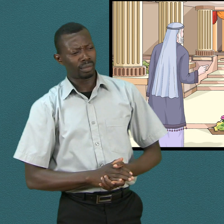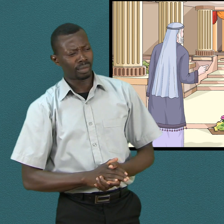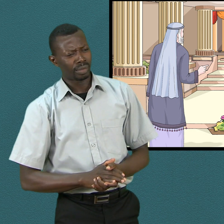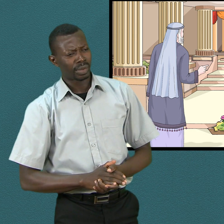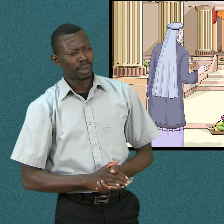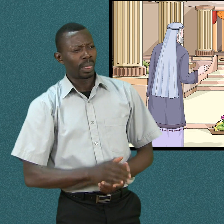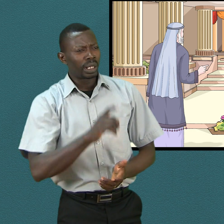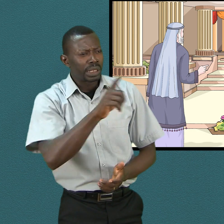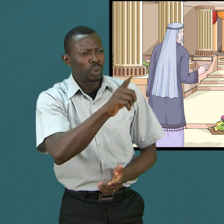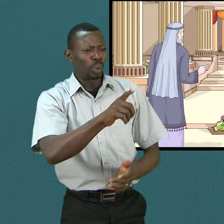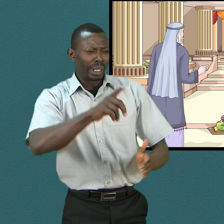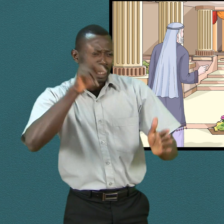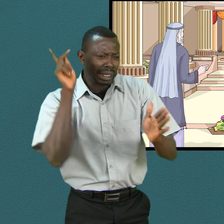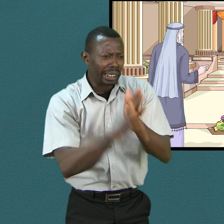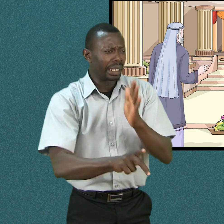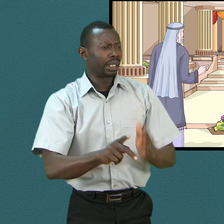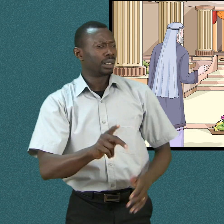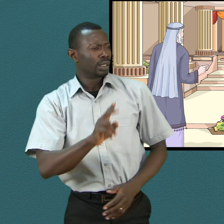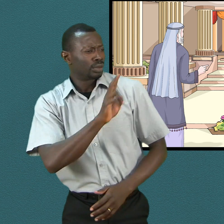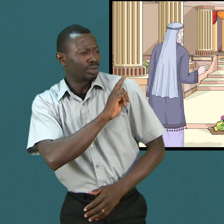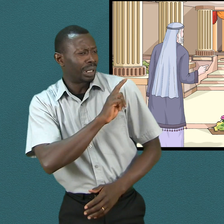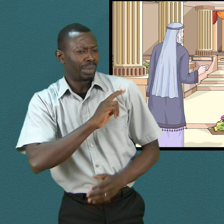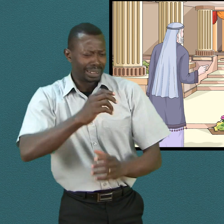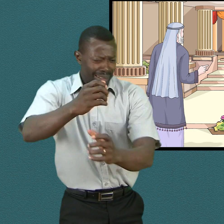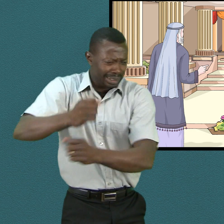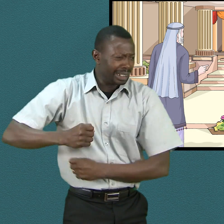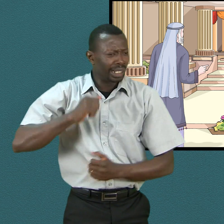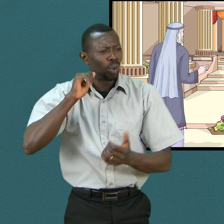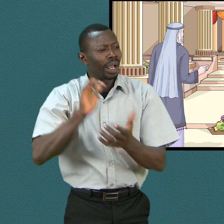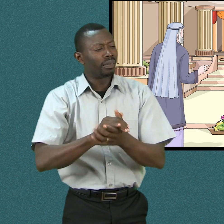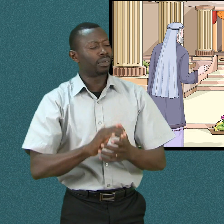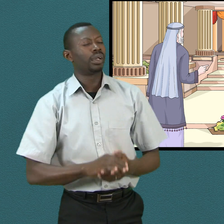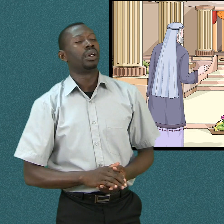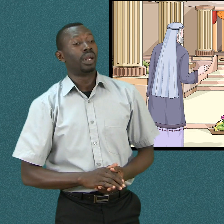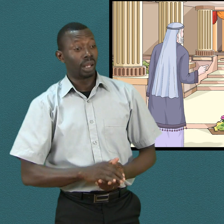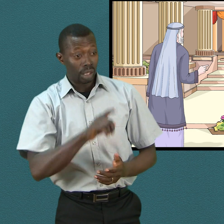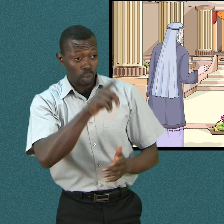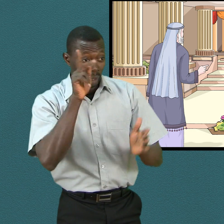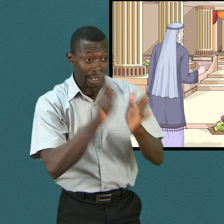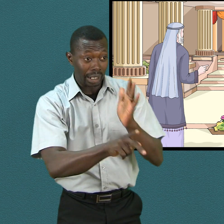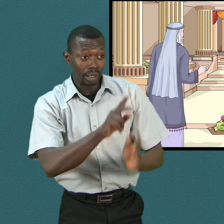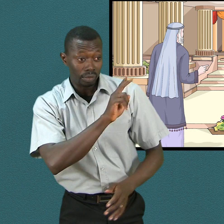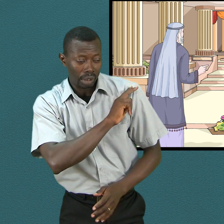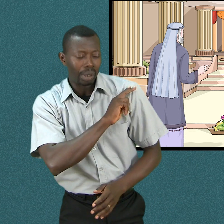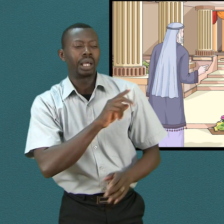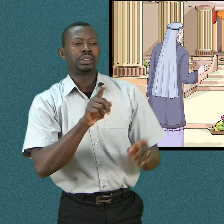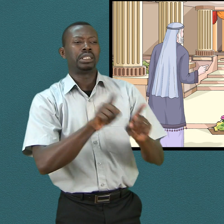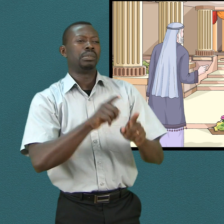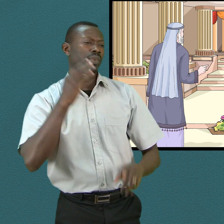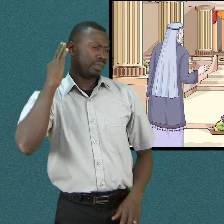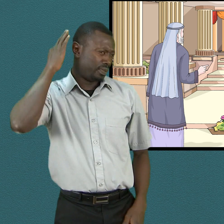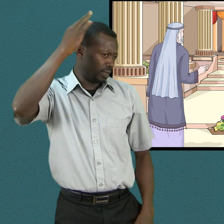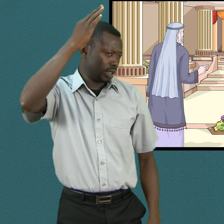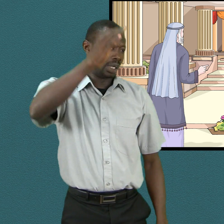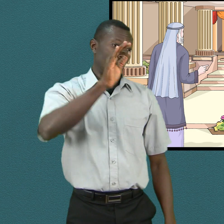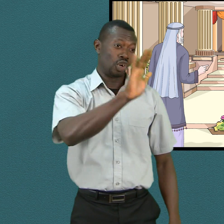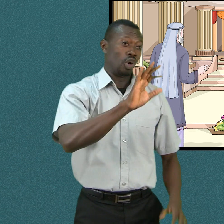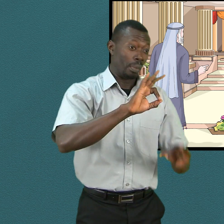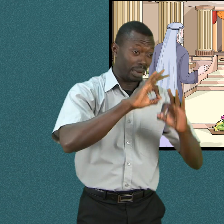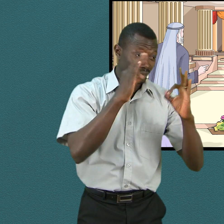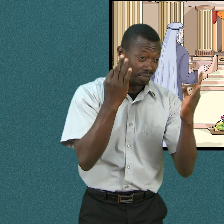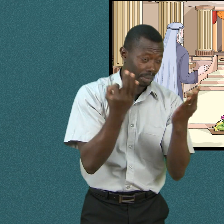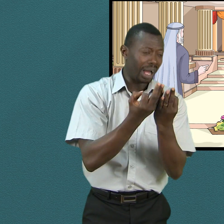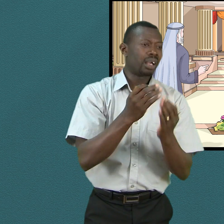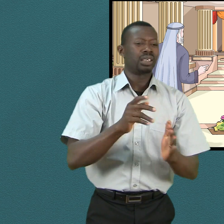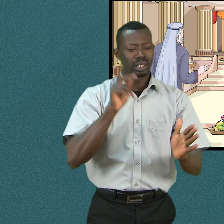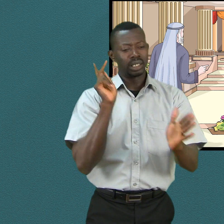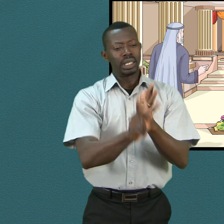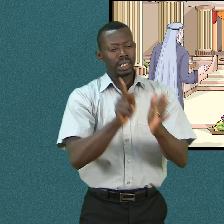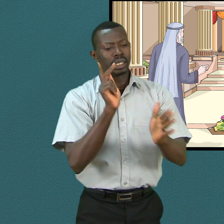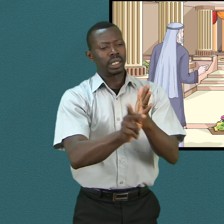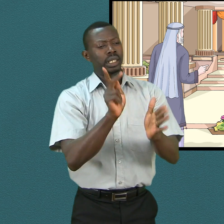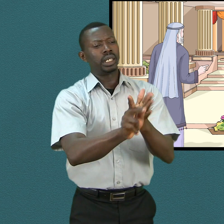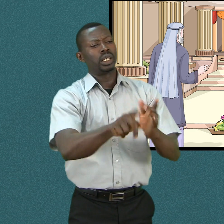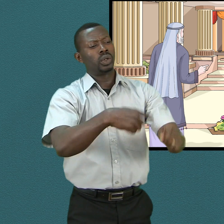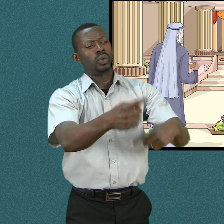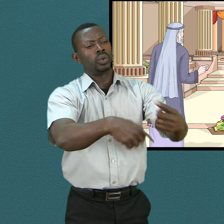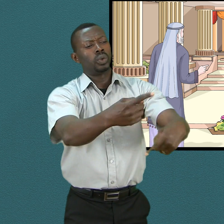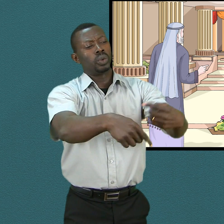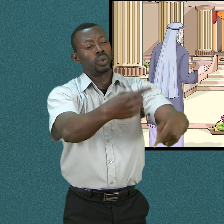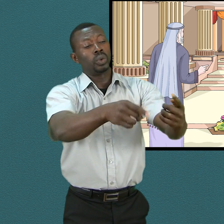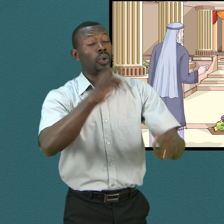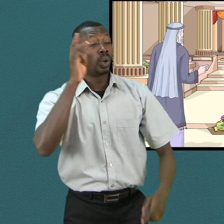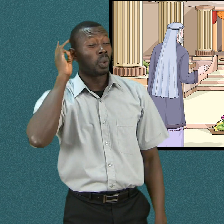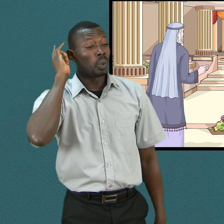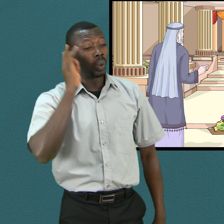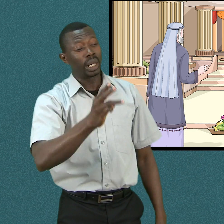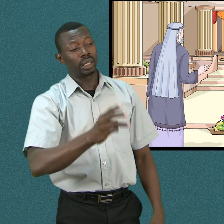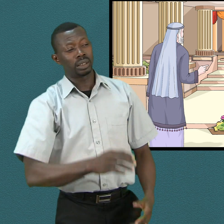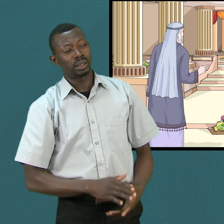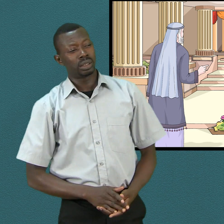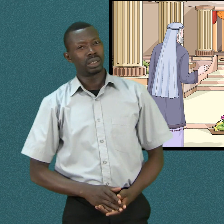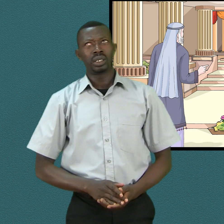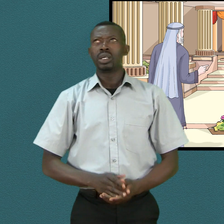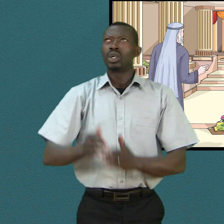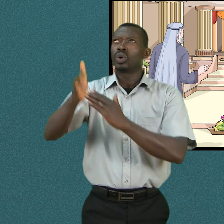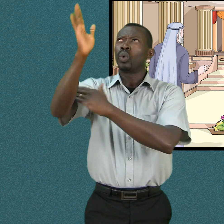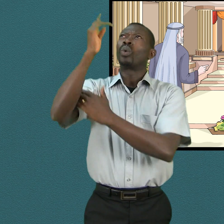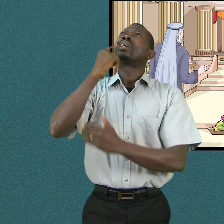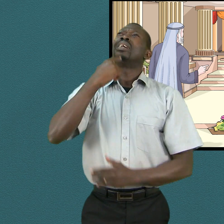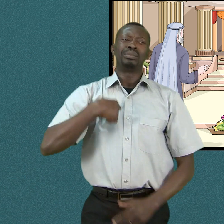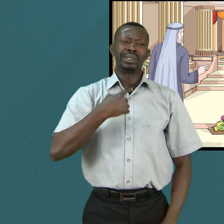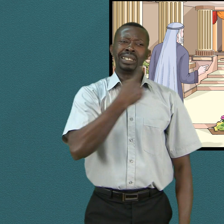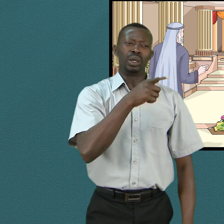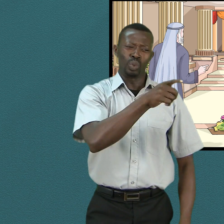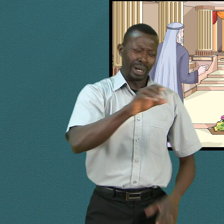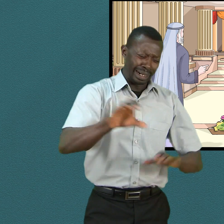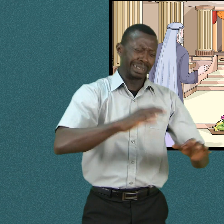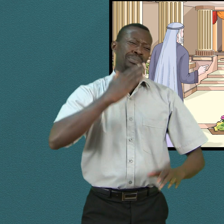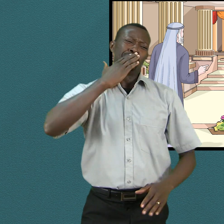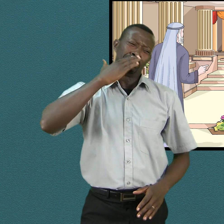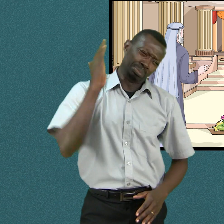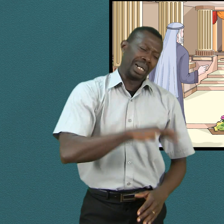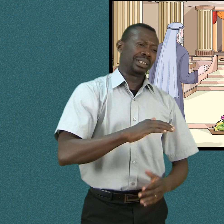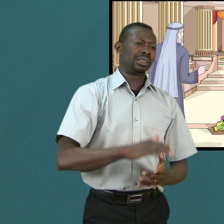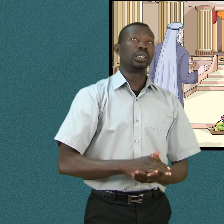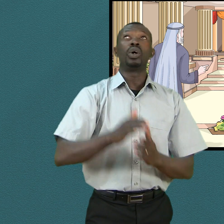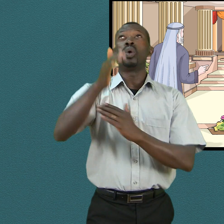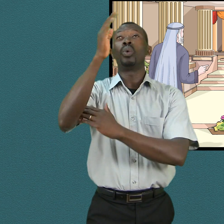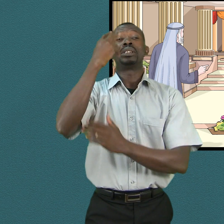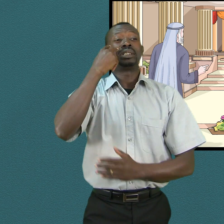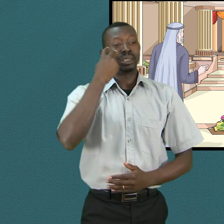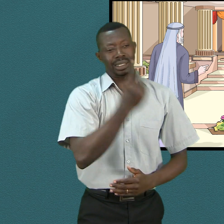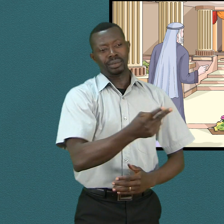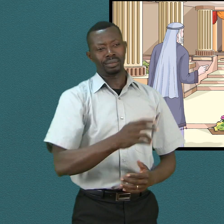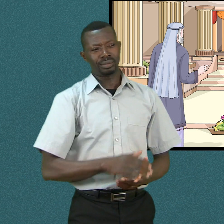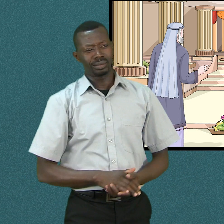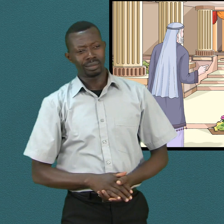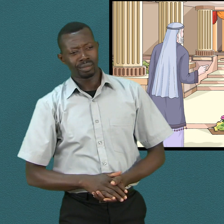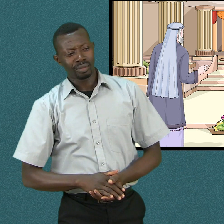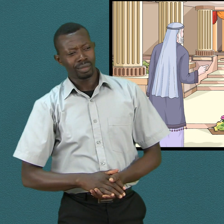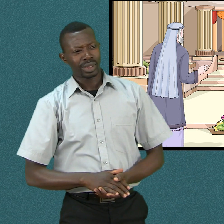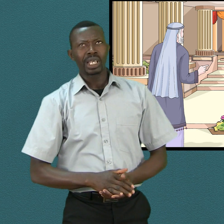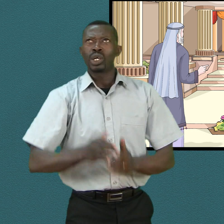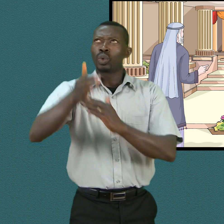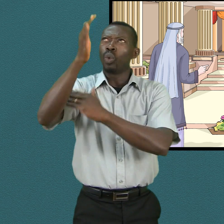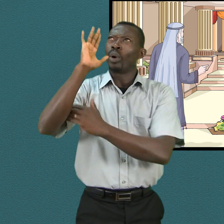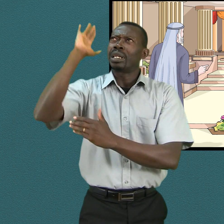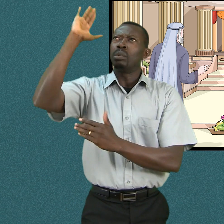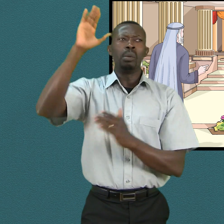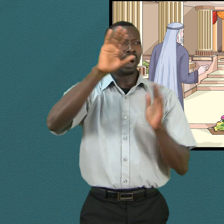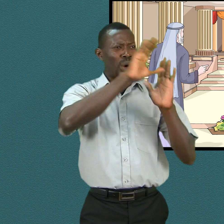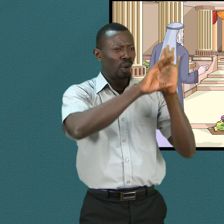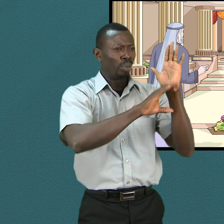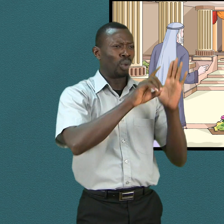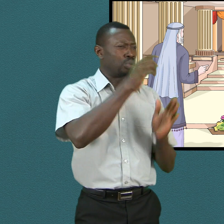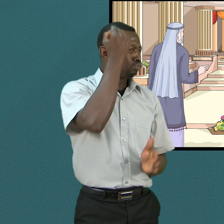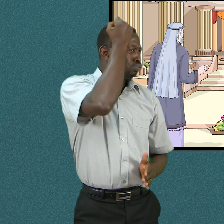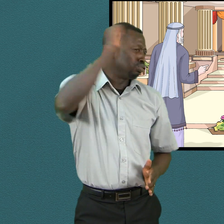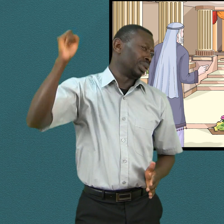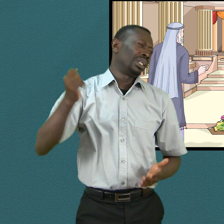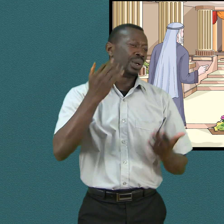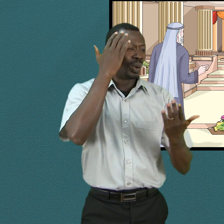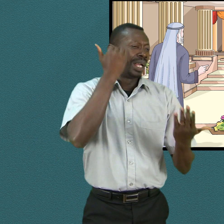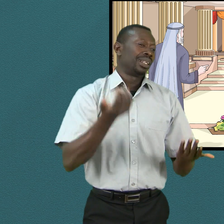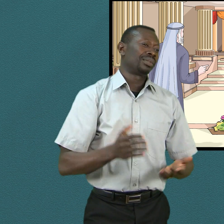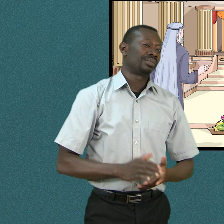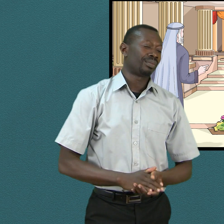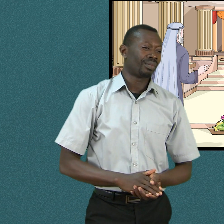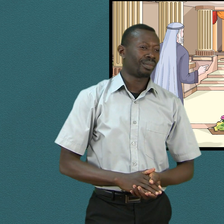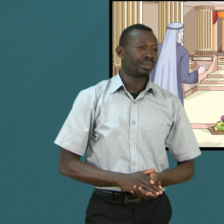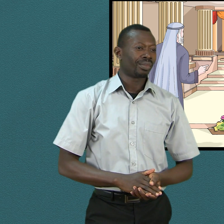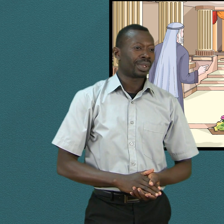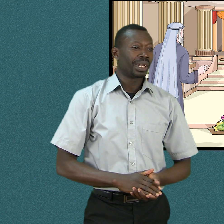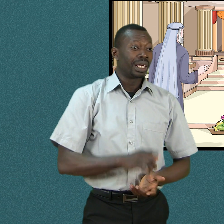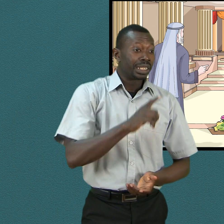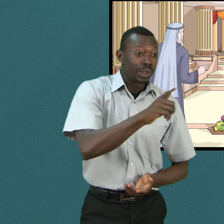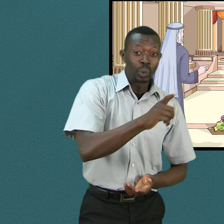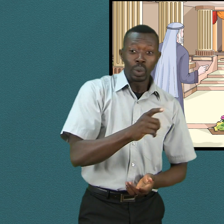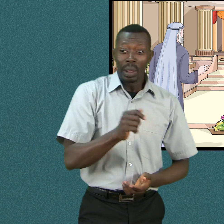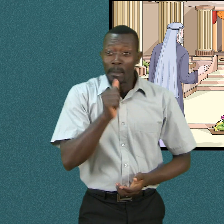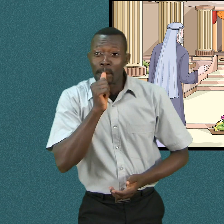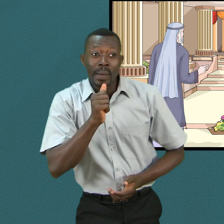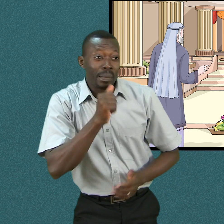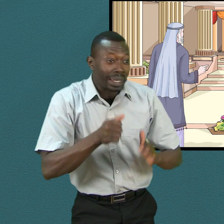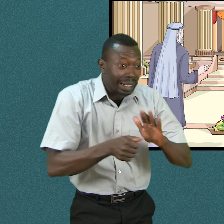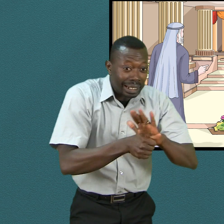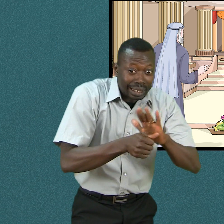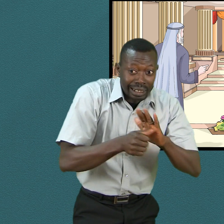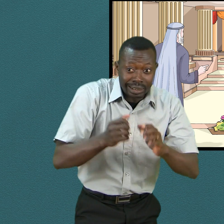Now, therefore, the sword will never depart from your house, because you have despised Me and have taken the wife of Uriah the Hittite to be your own.’